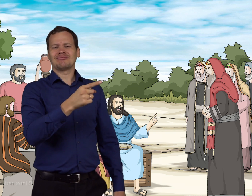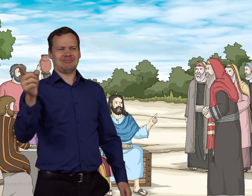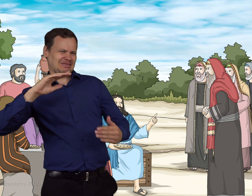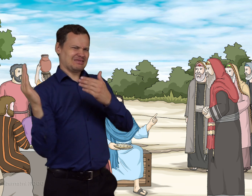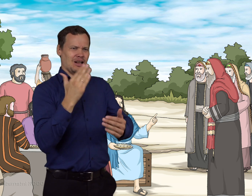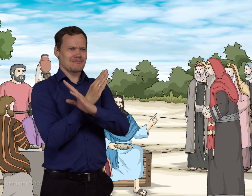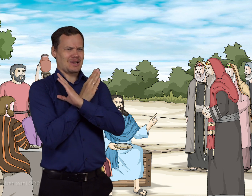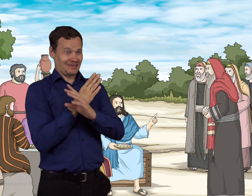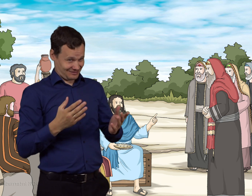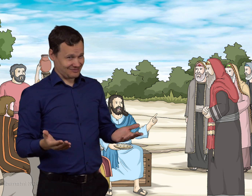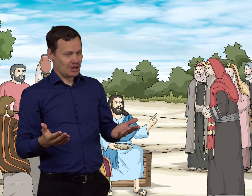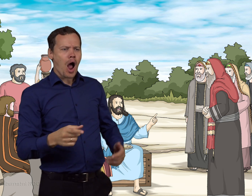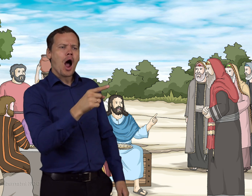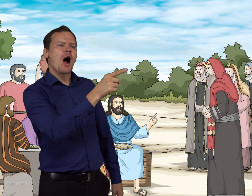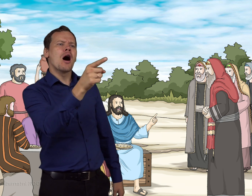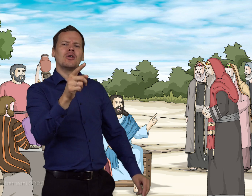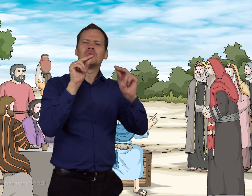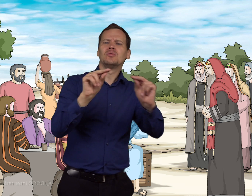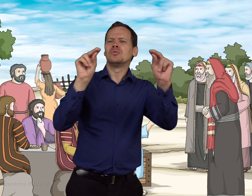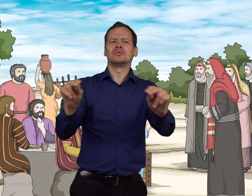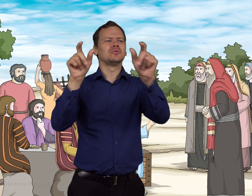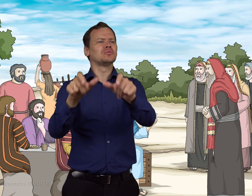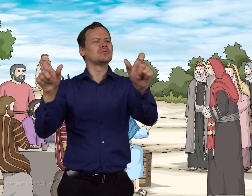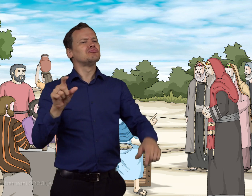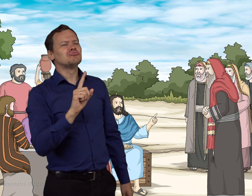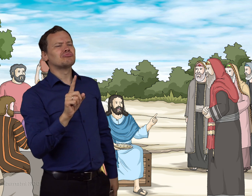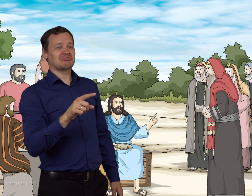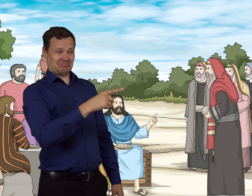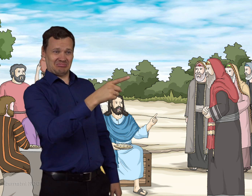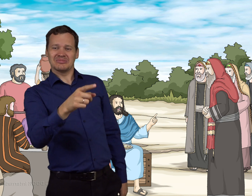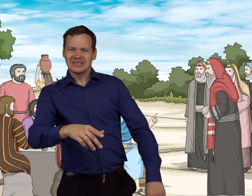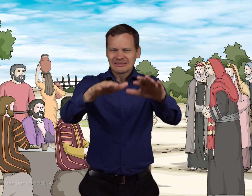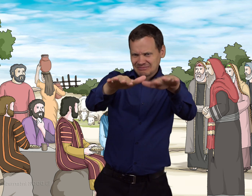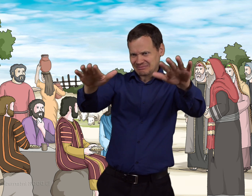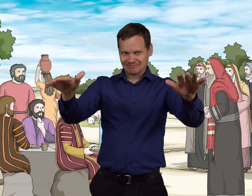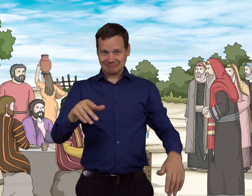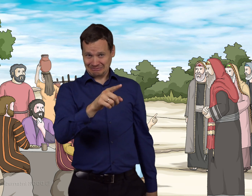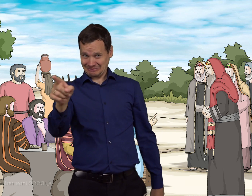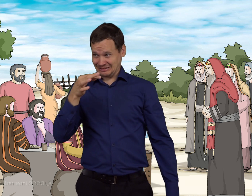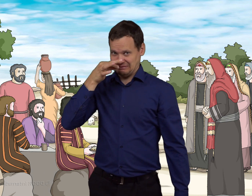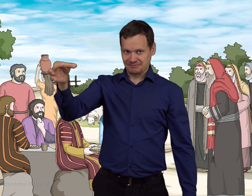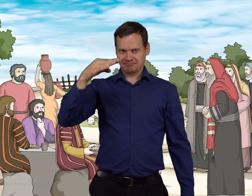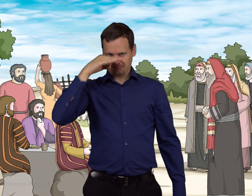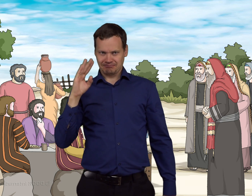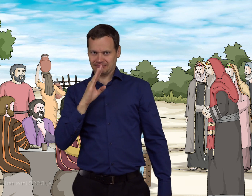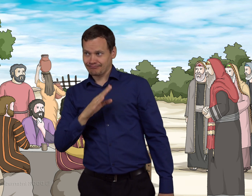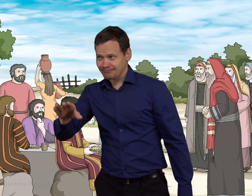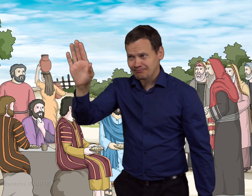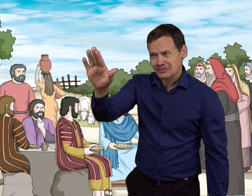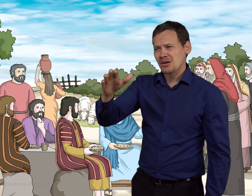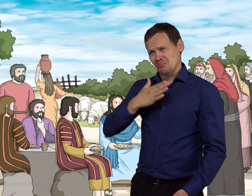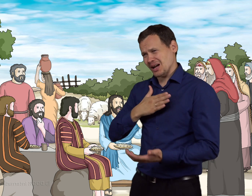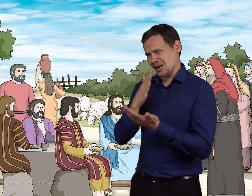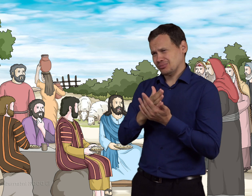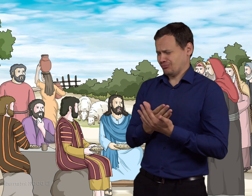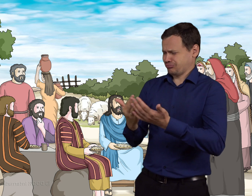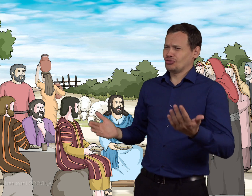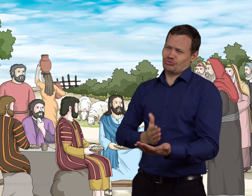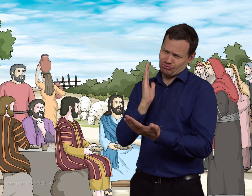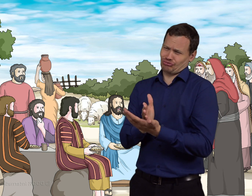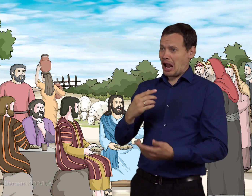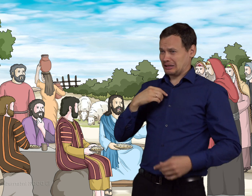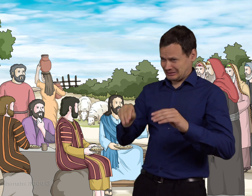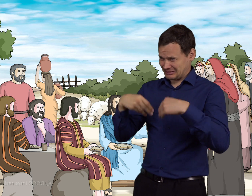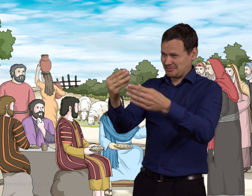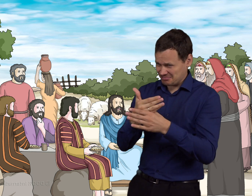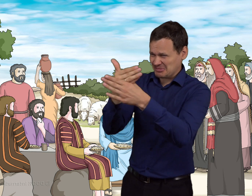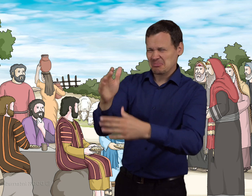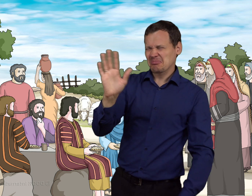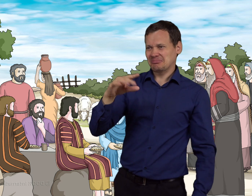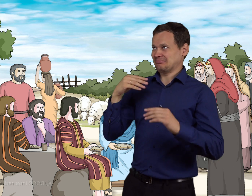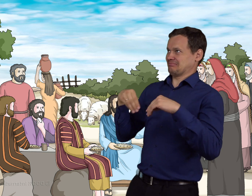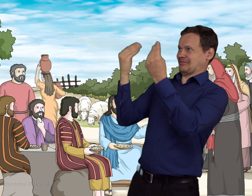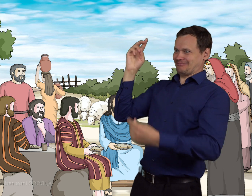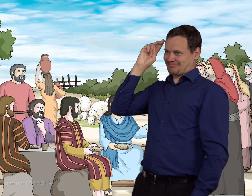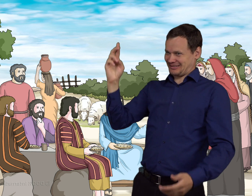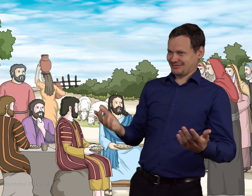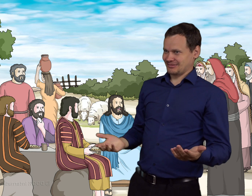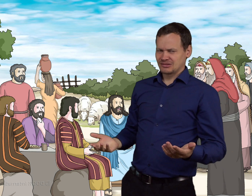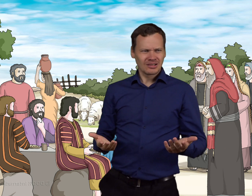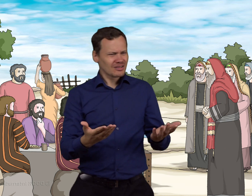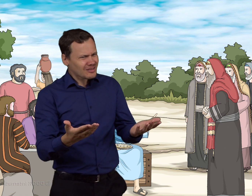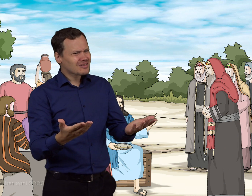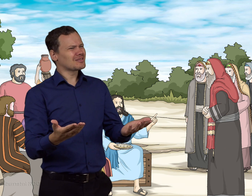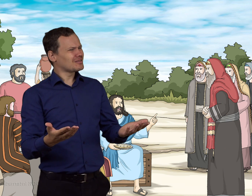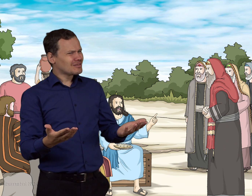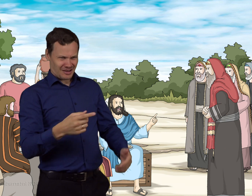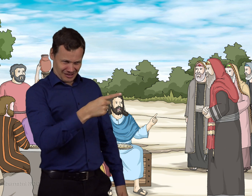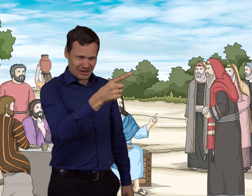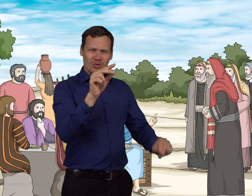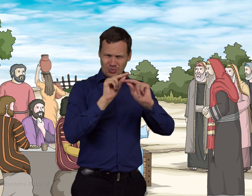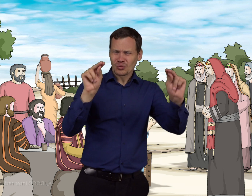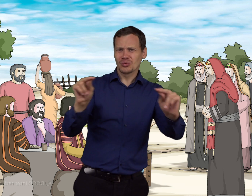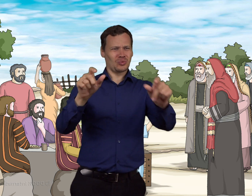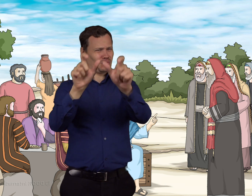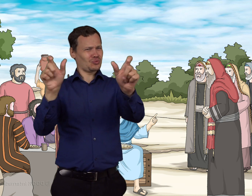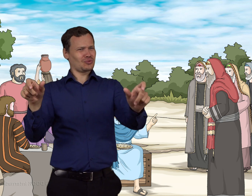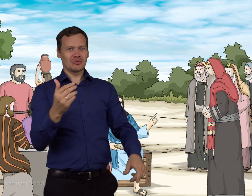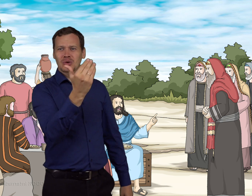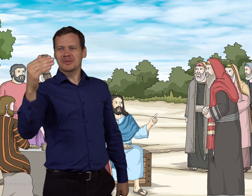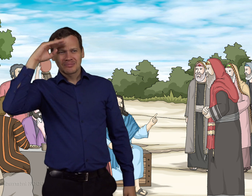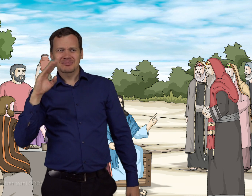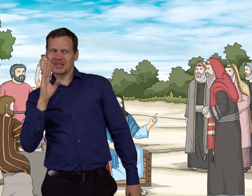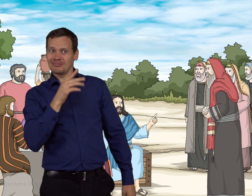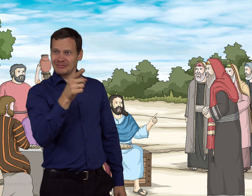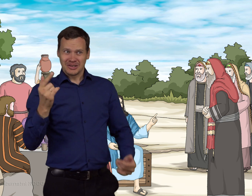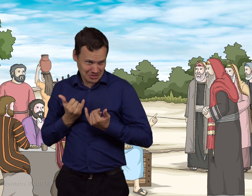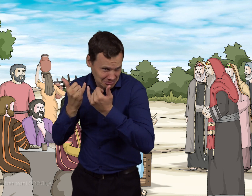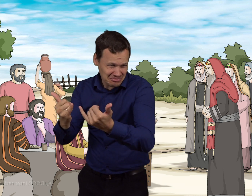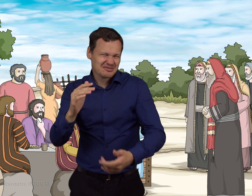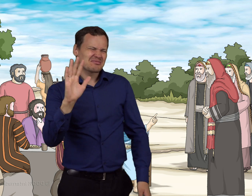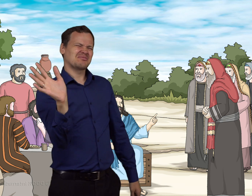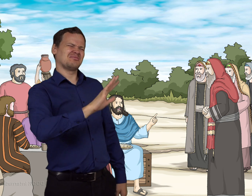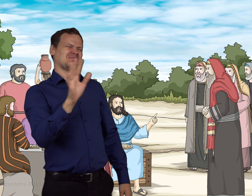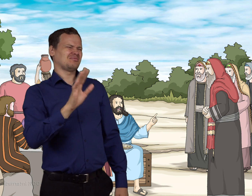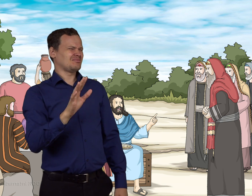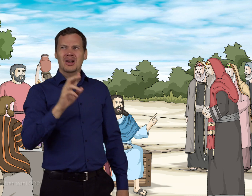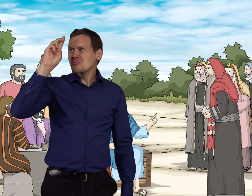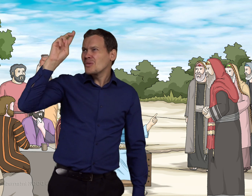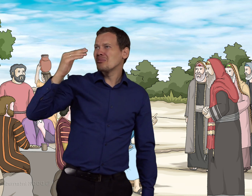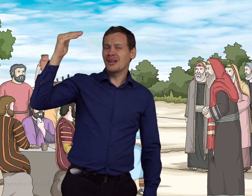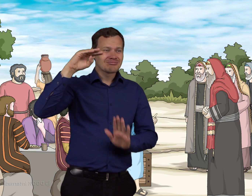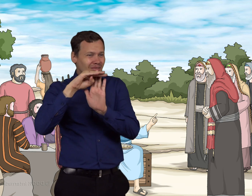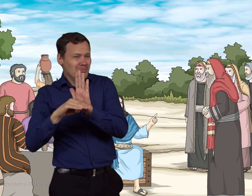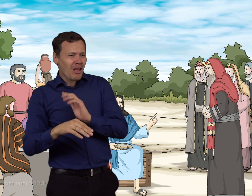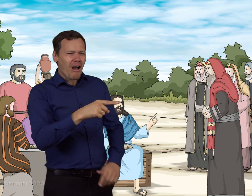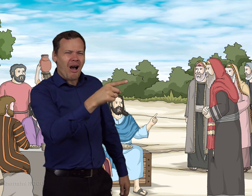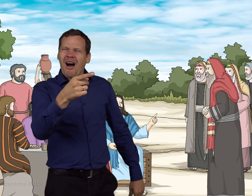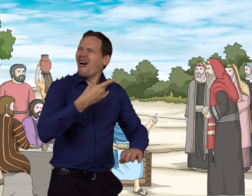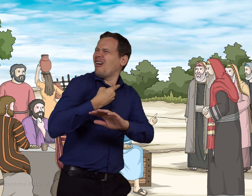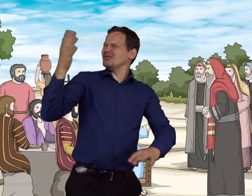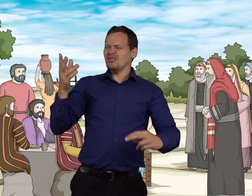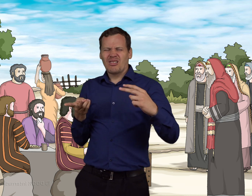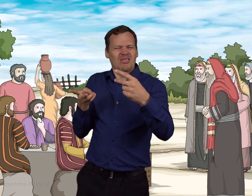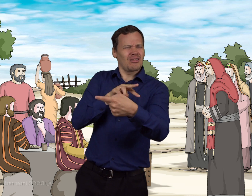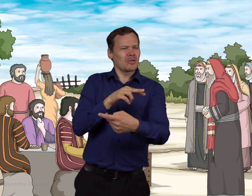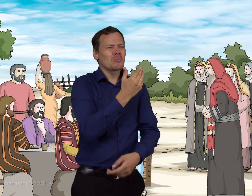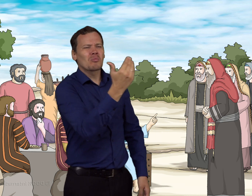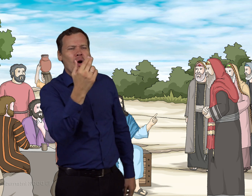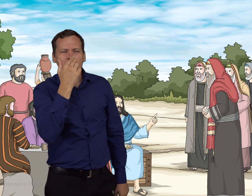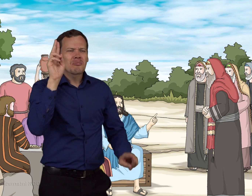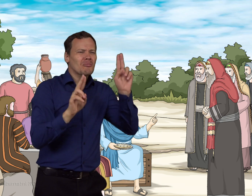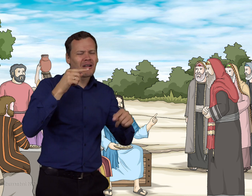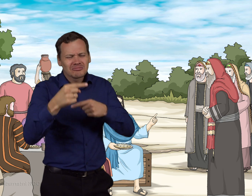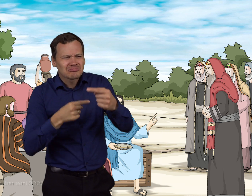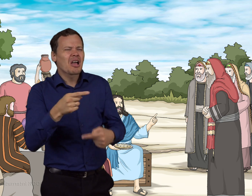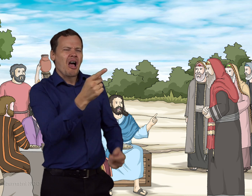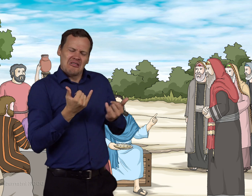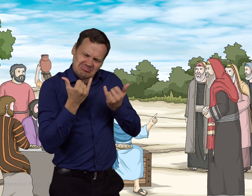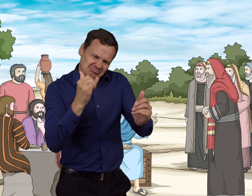But you say that if anyone says to his father or mother, ‘Whatever you would have received from me is a gift devoted to God,’ he need not honor his father or mother with it.